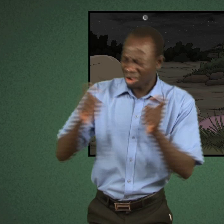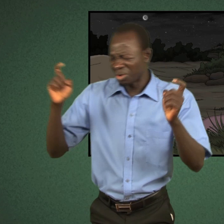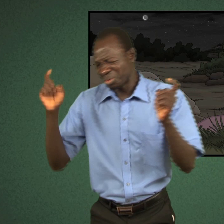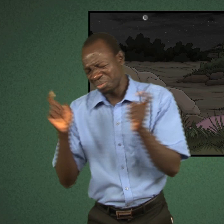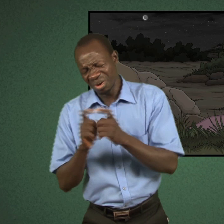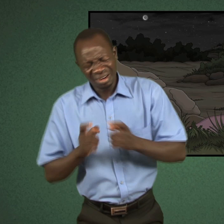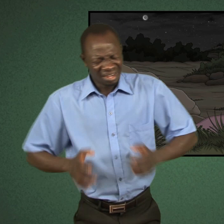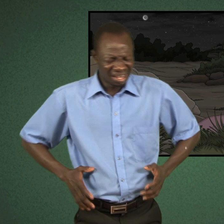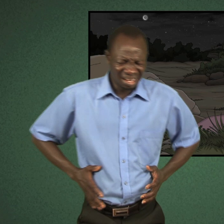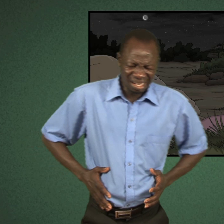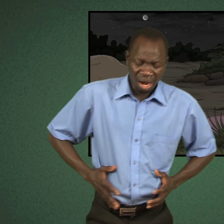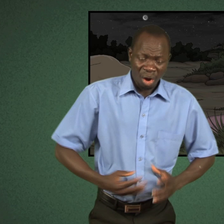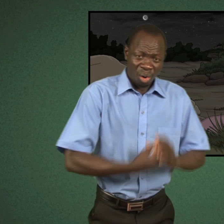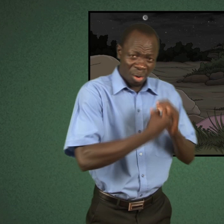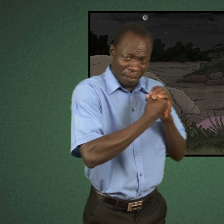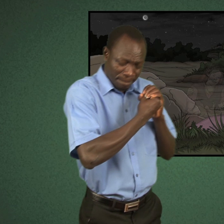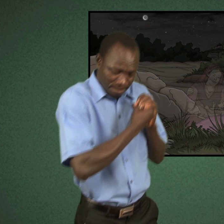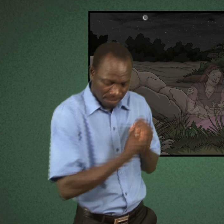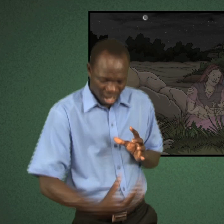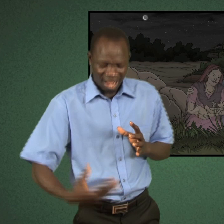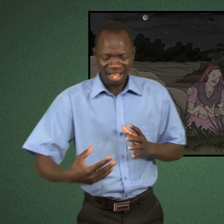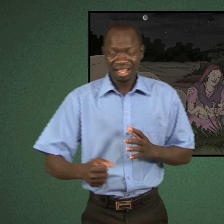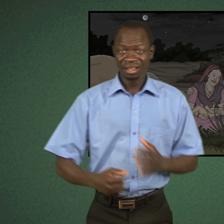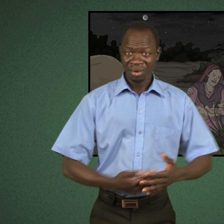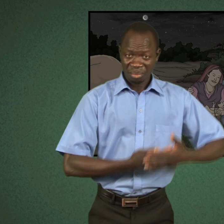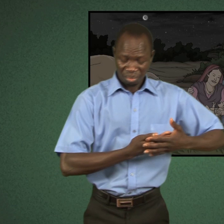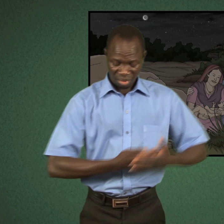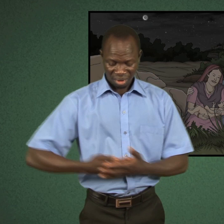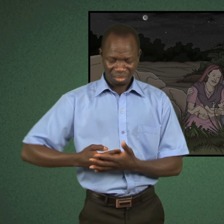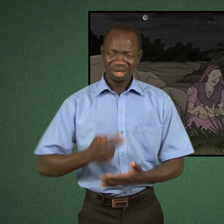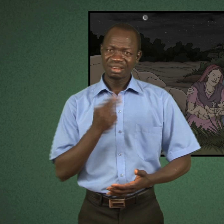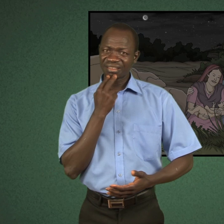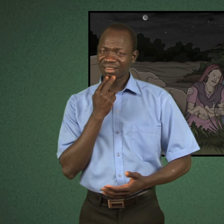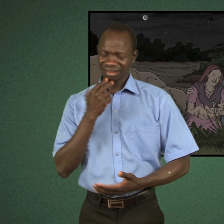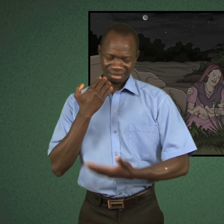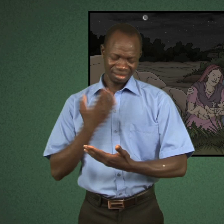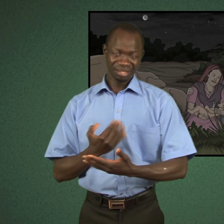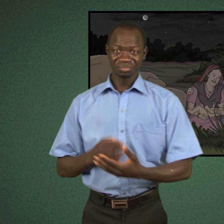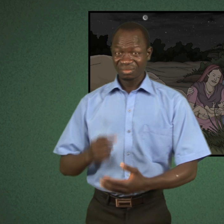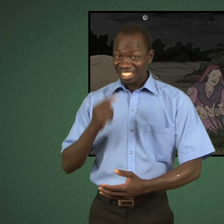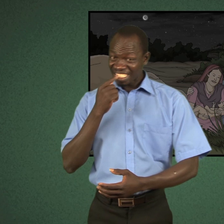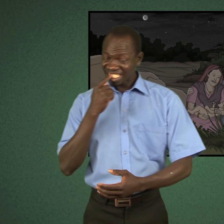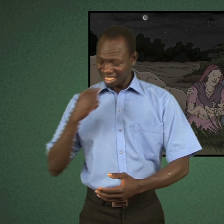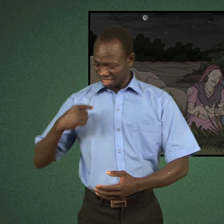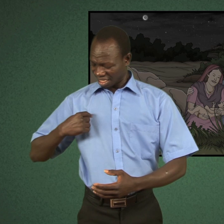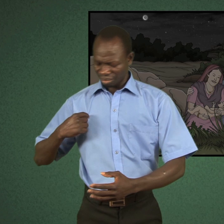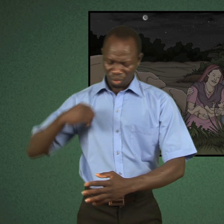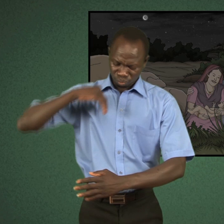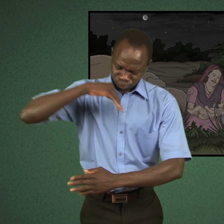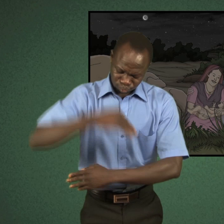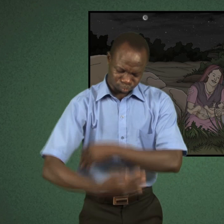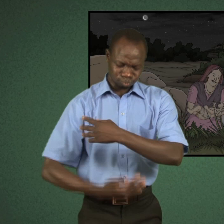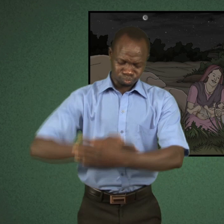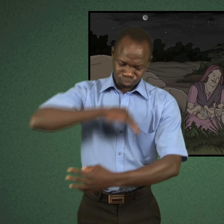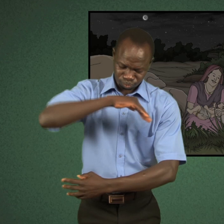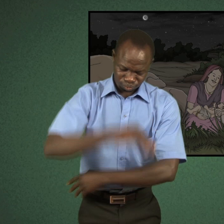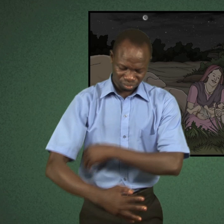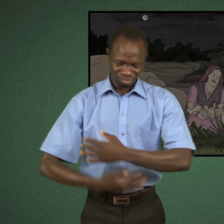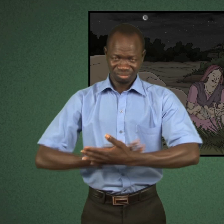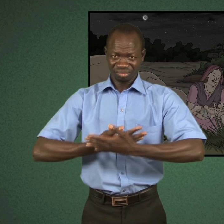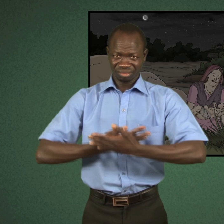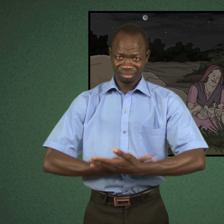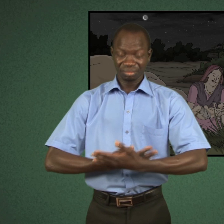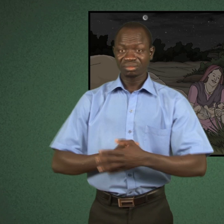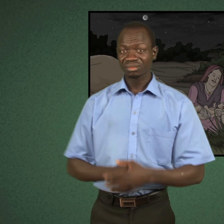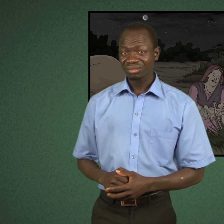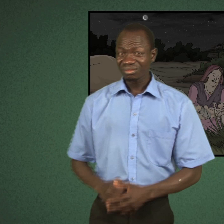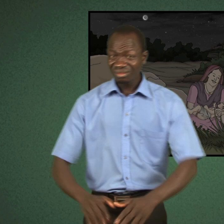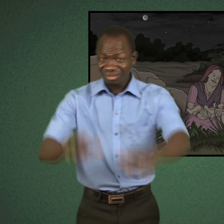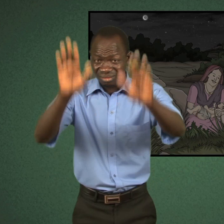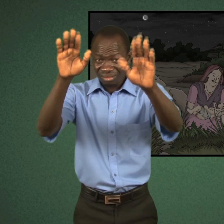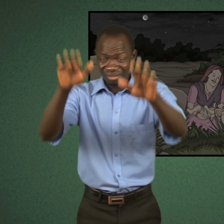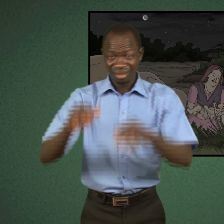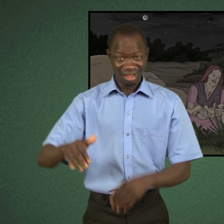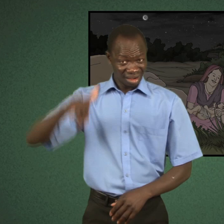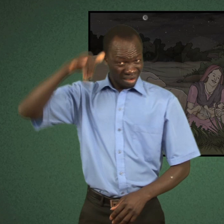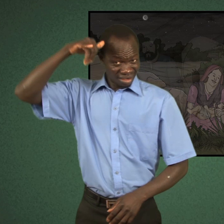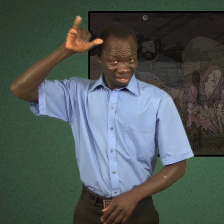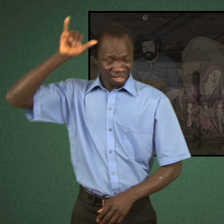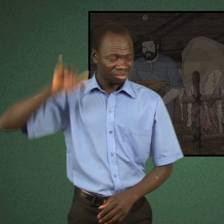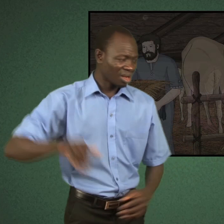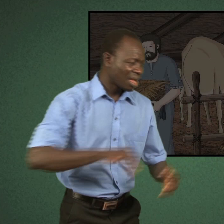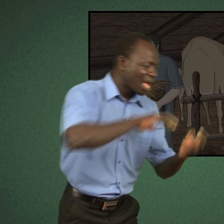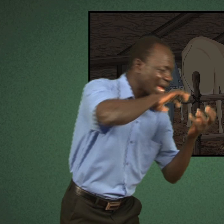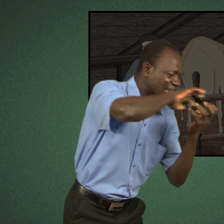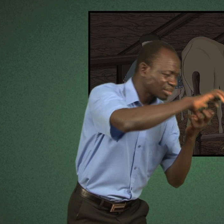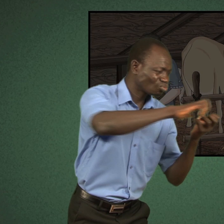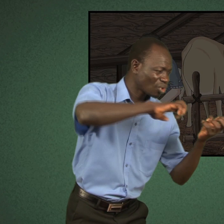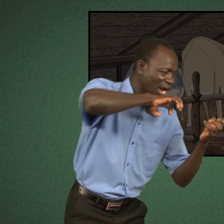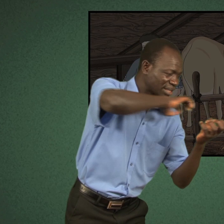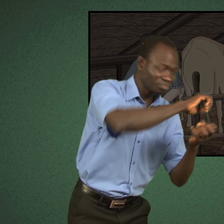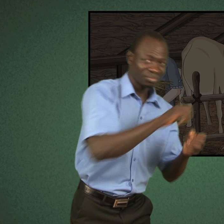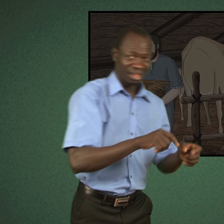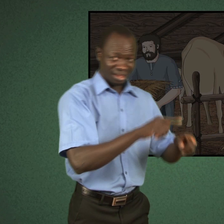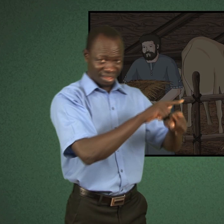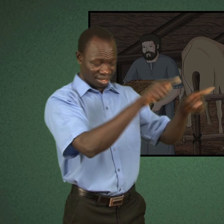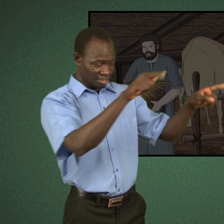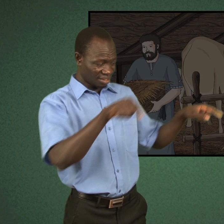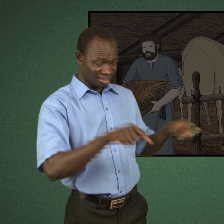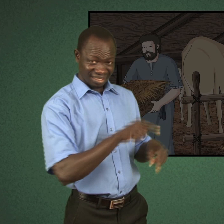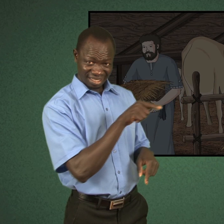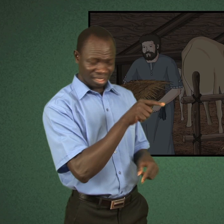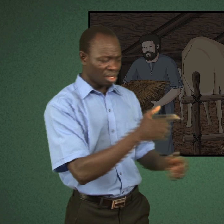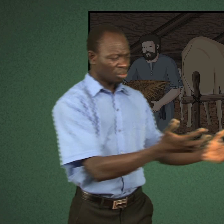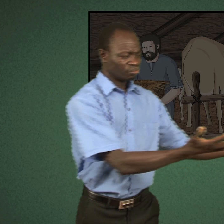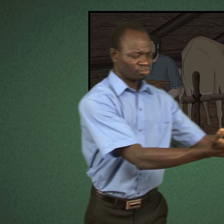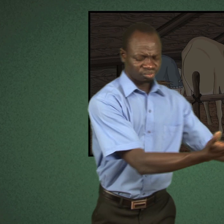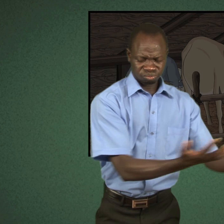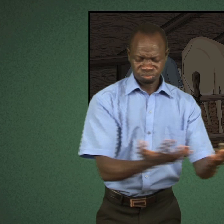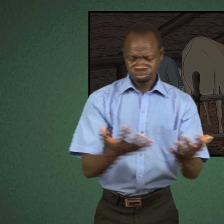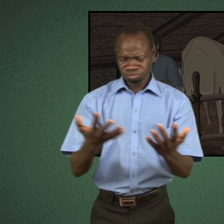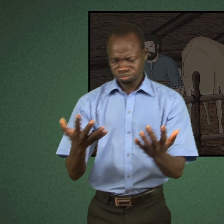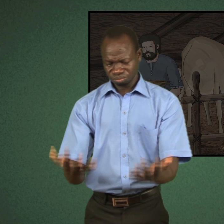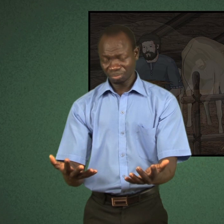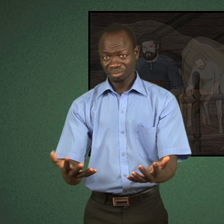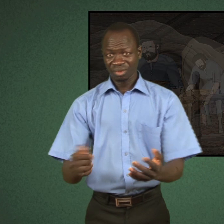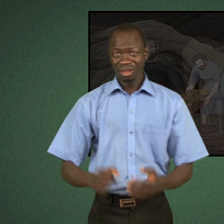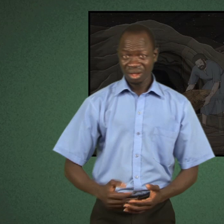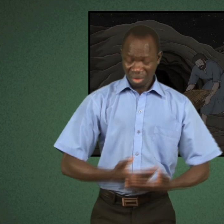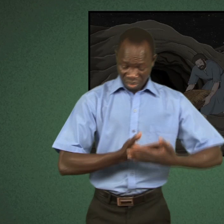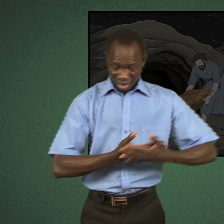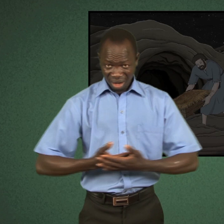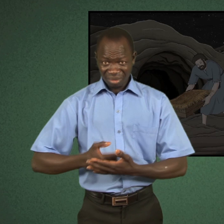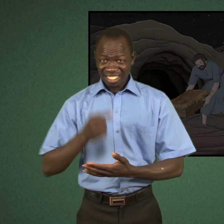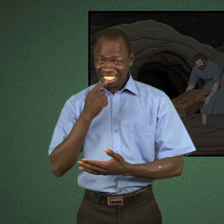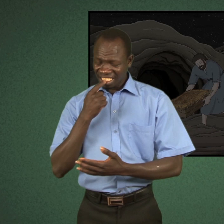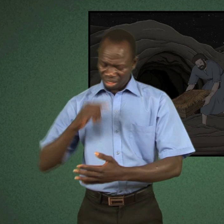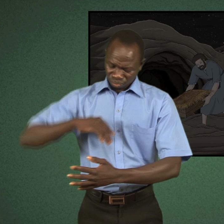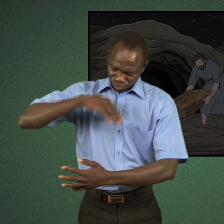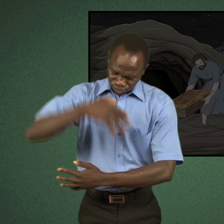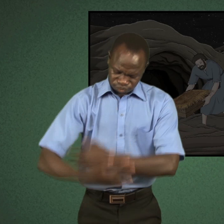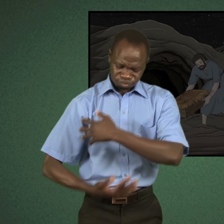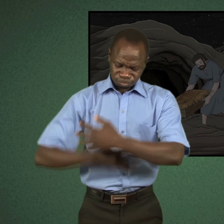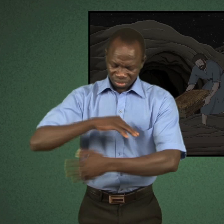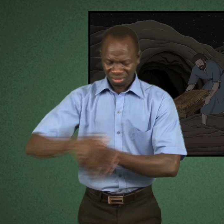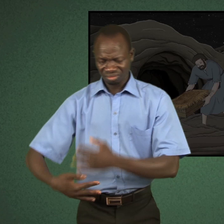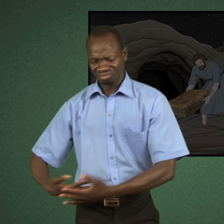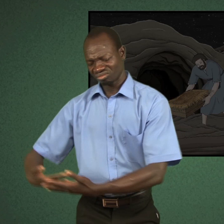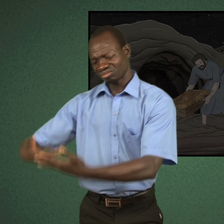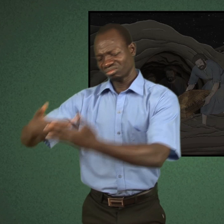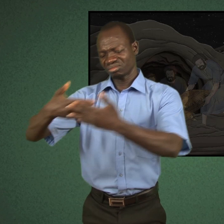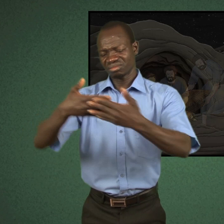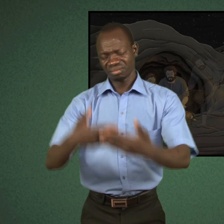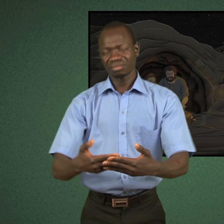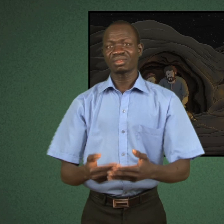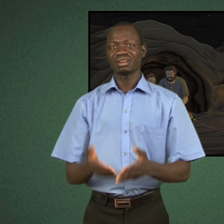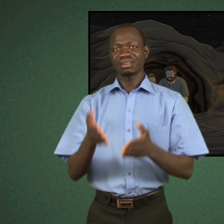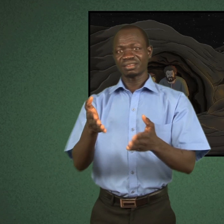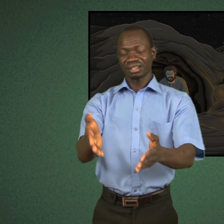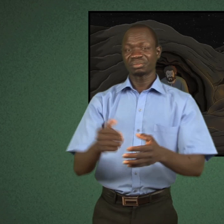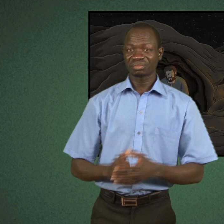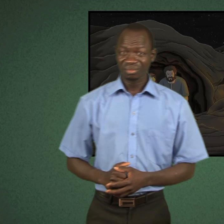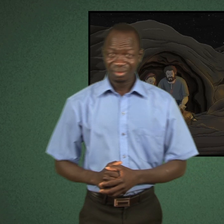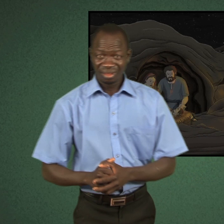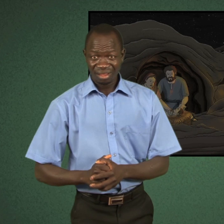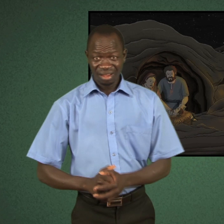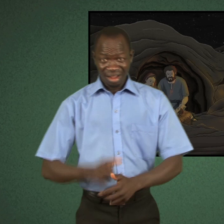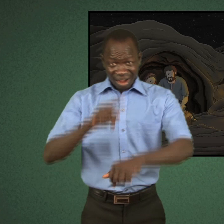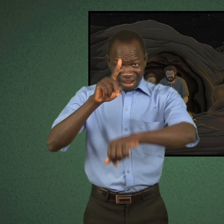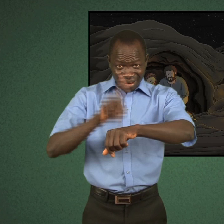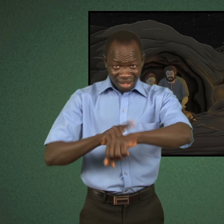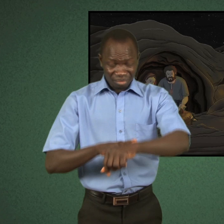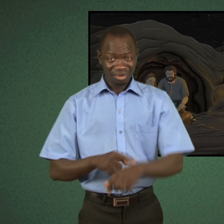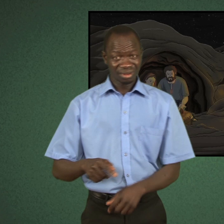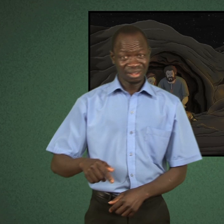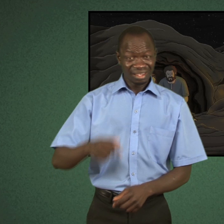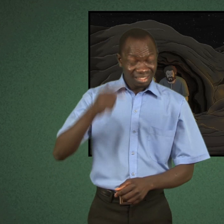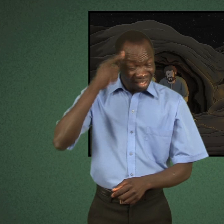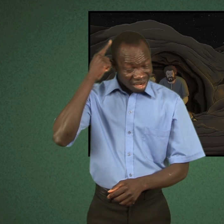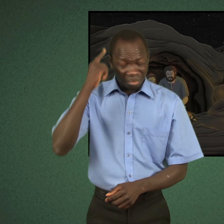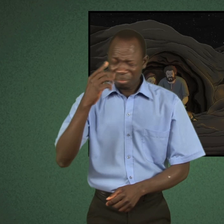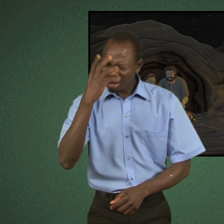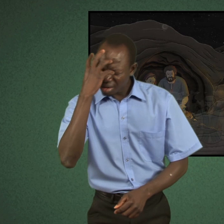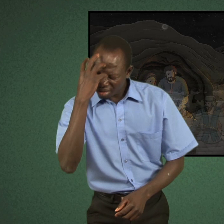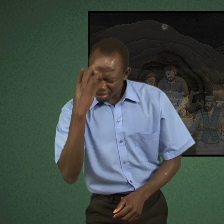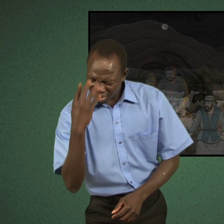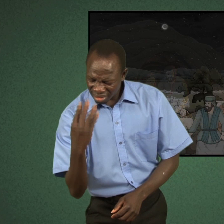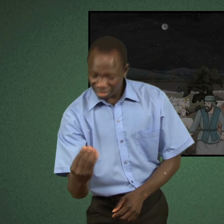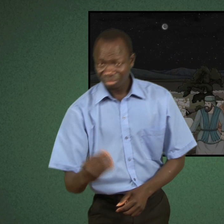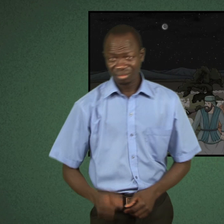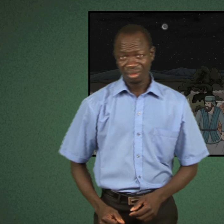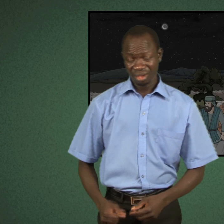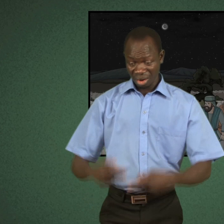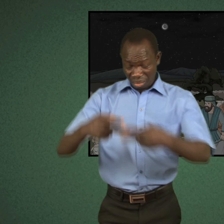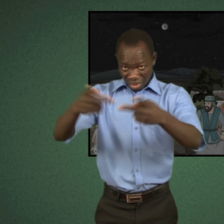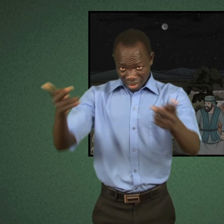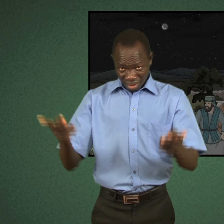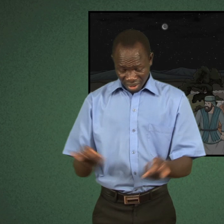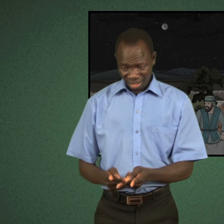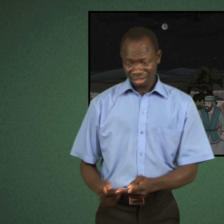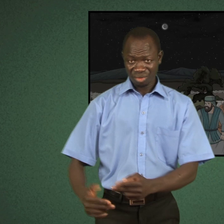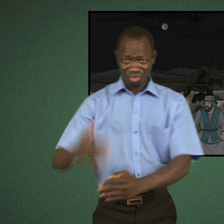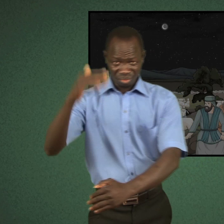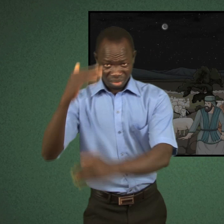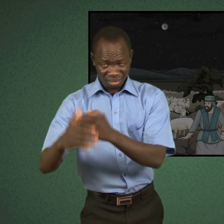And she gave birth to her firstborn, a Son. She wrapped Him in swaddling cloths and laid Him in a manger, because there was no room for them in the inn.